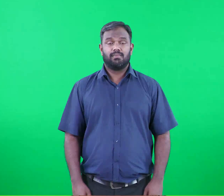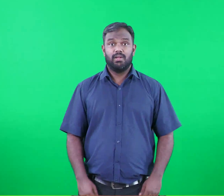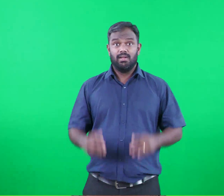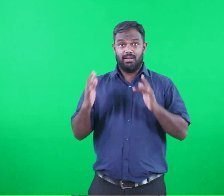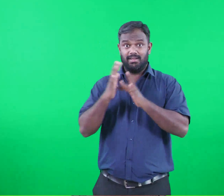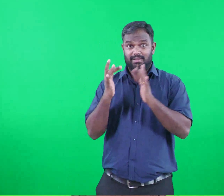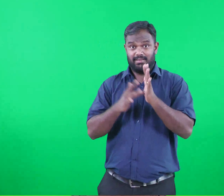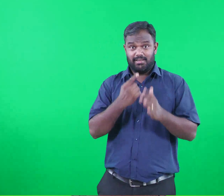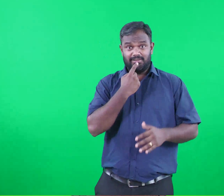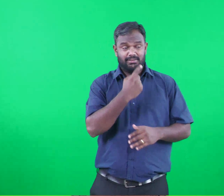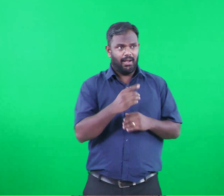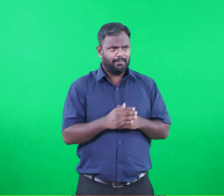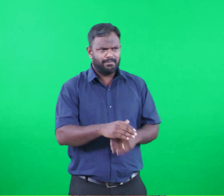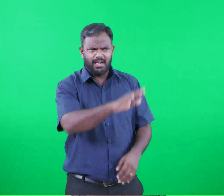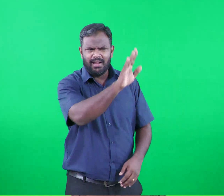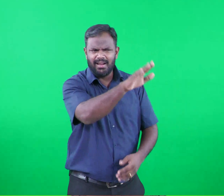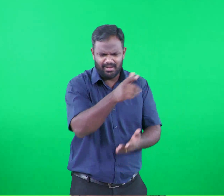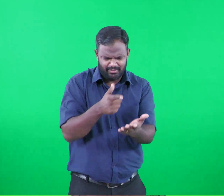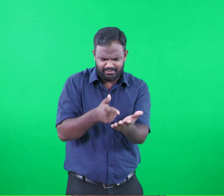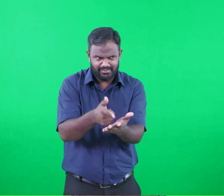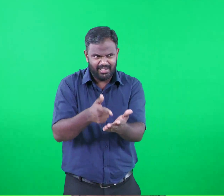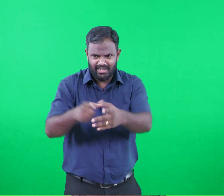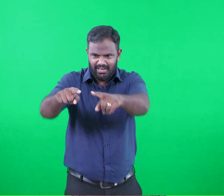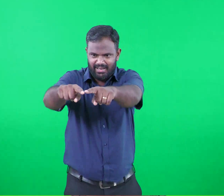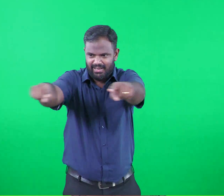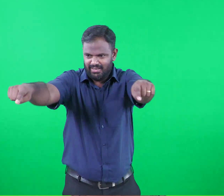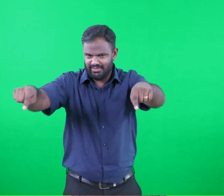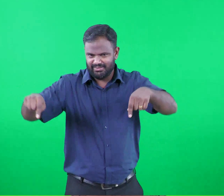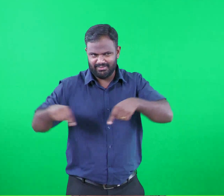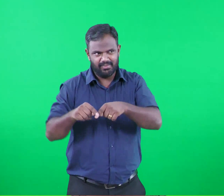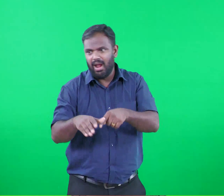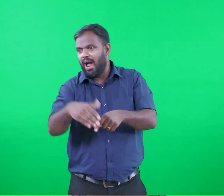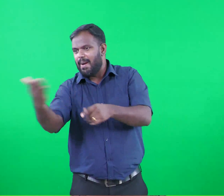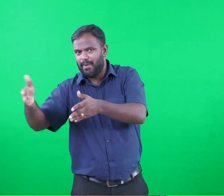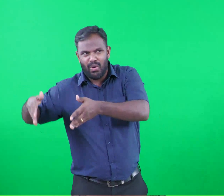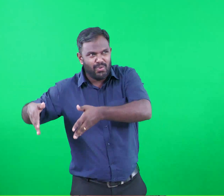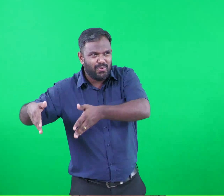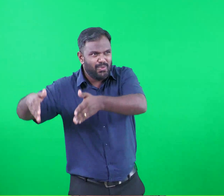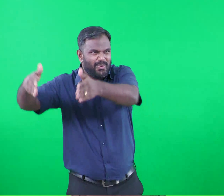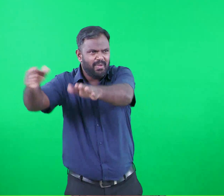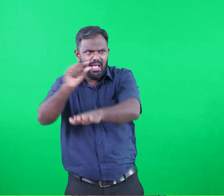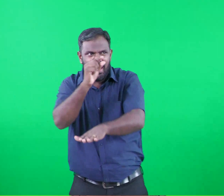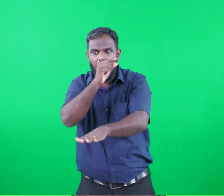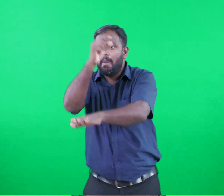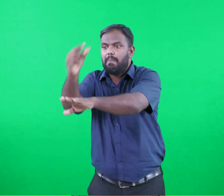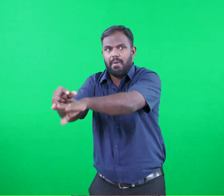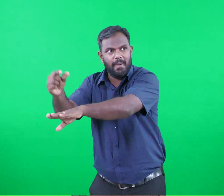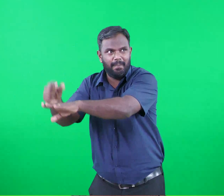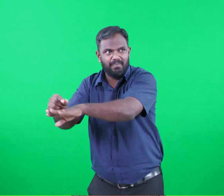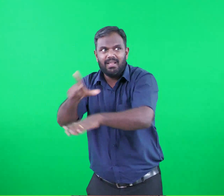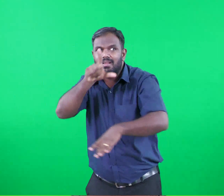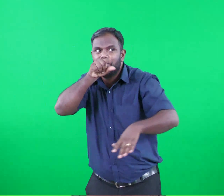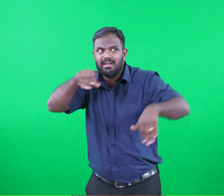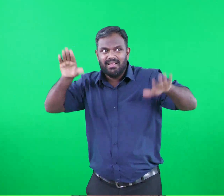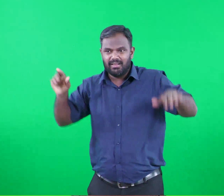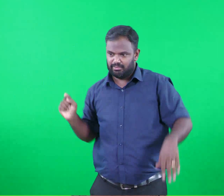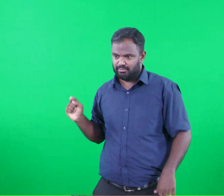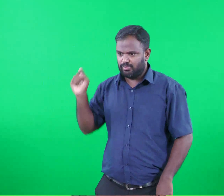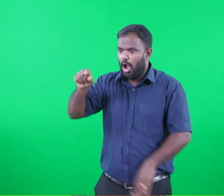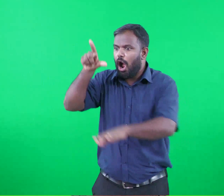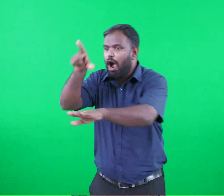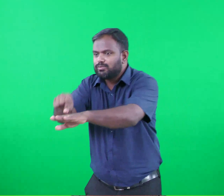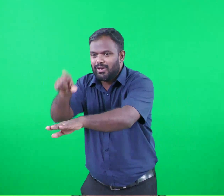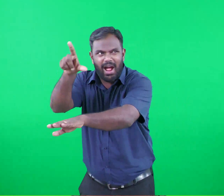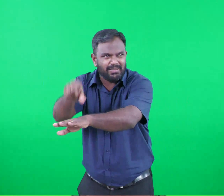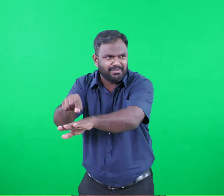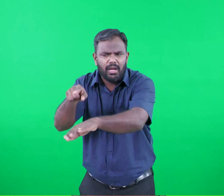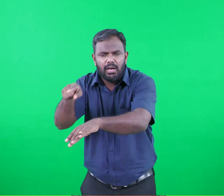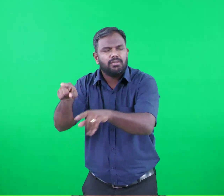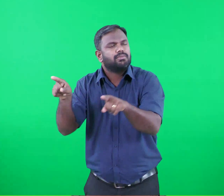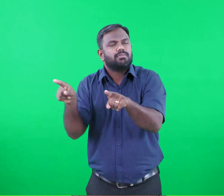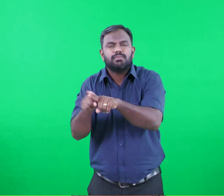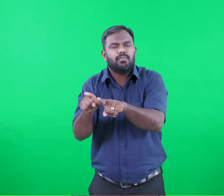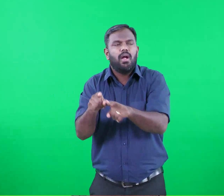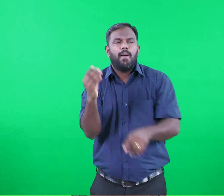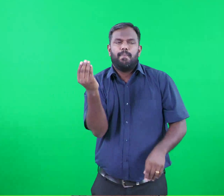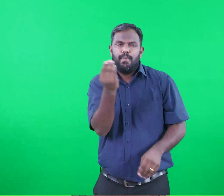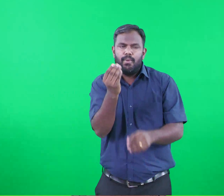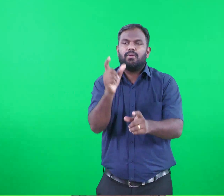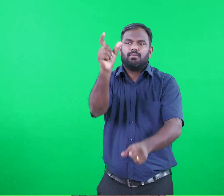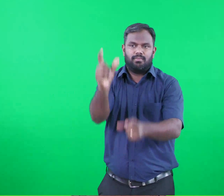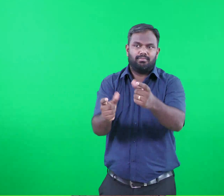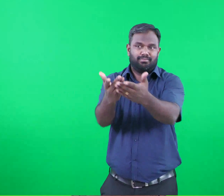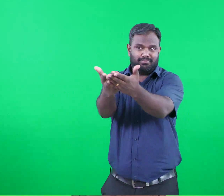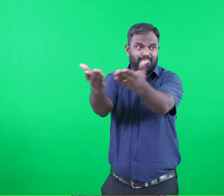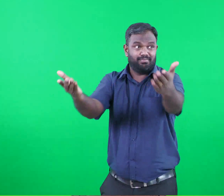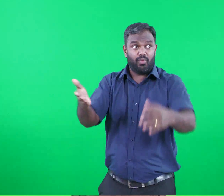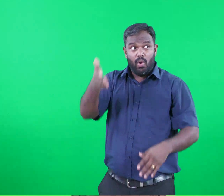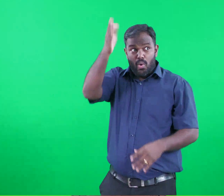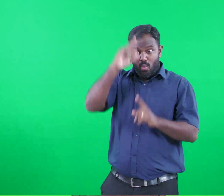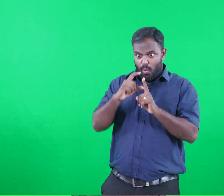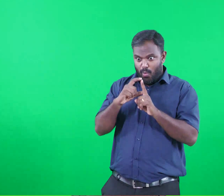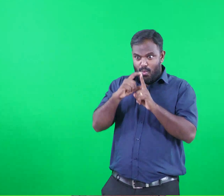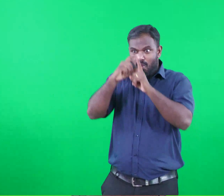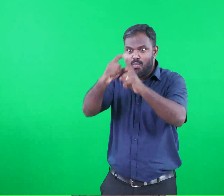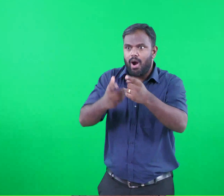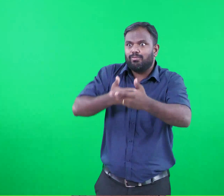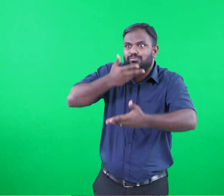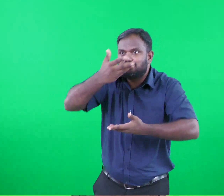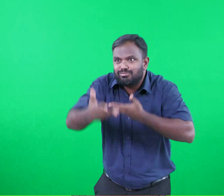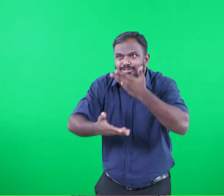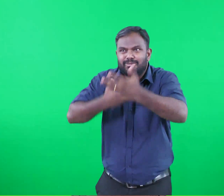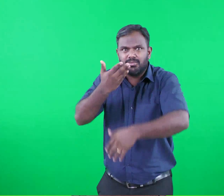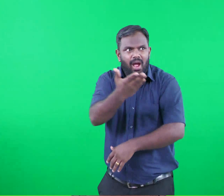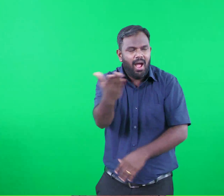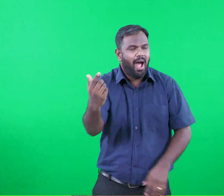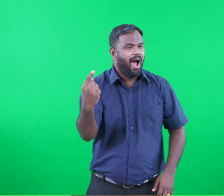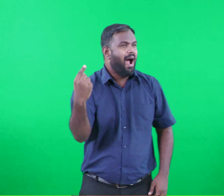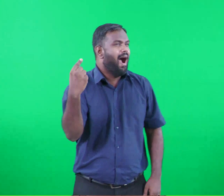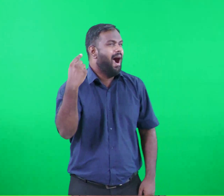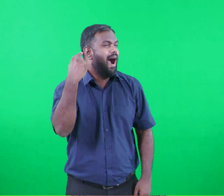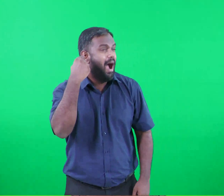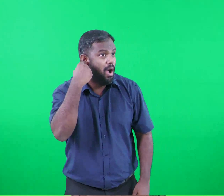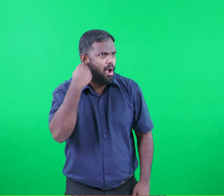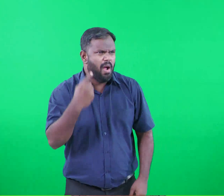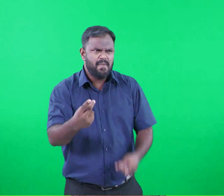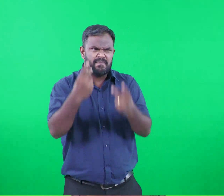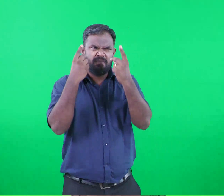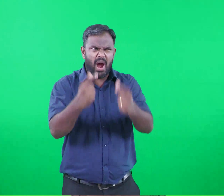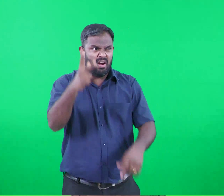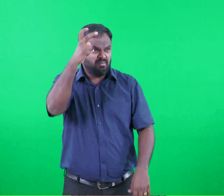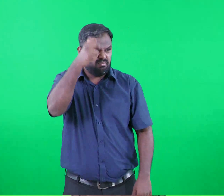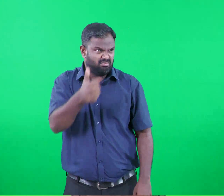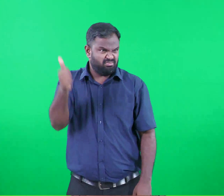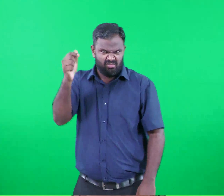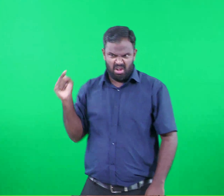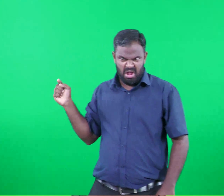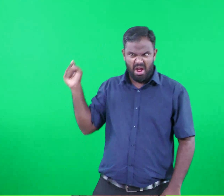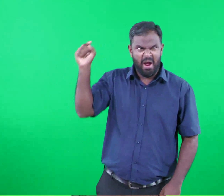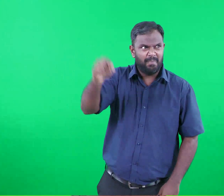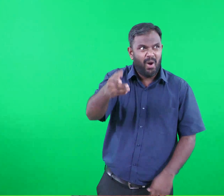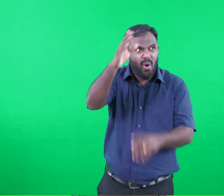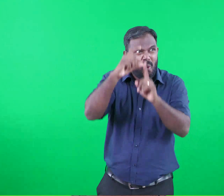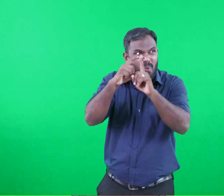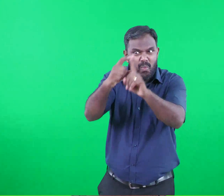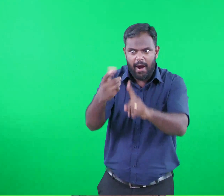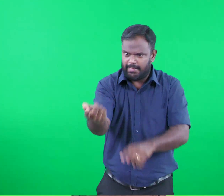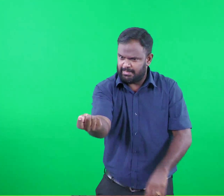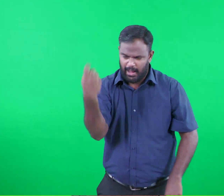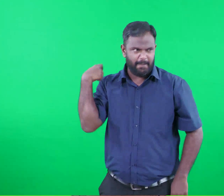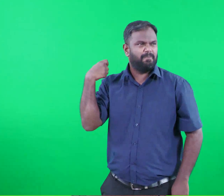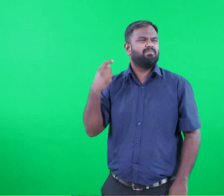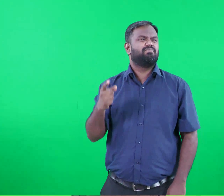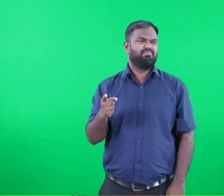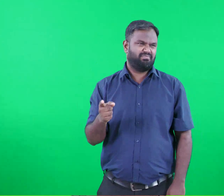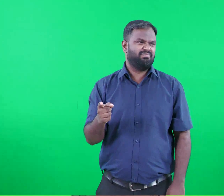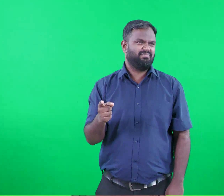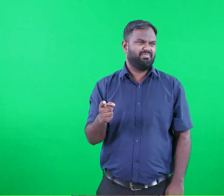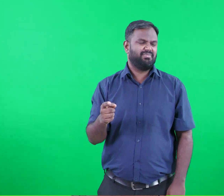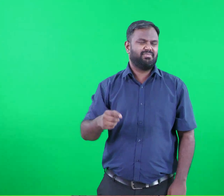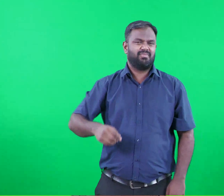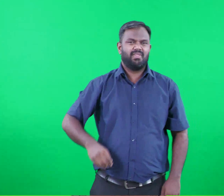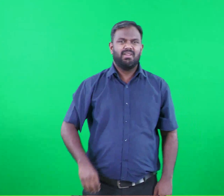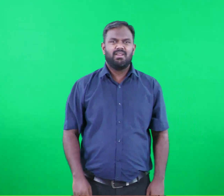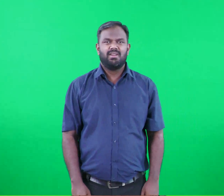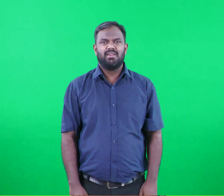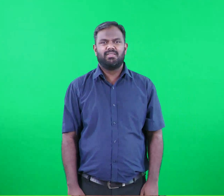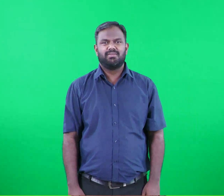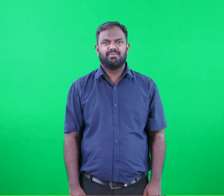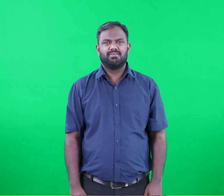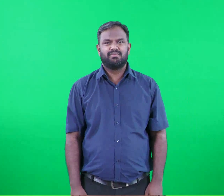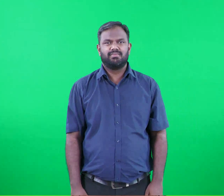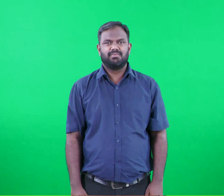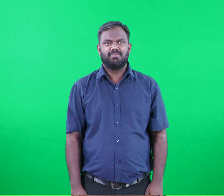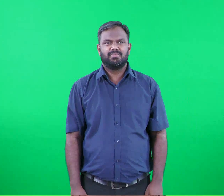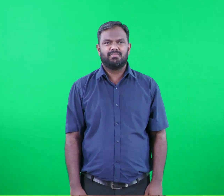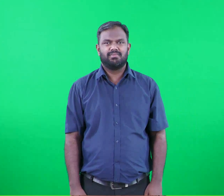Some are like the seeds along the path, where the word is sown. As soon as they hear it, Satan comes and takes away the word that was sown in them.